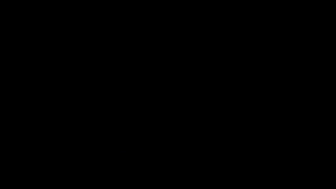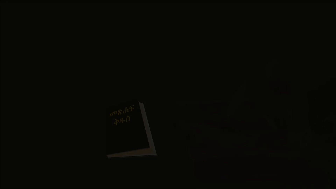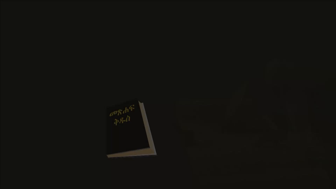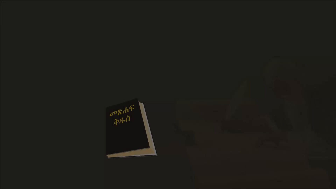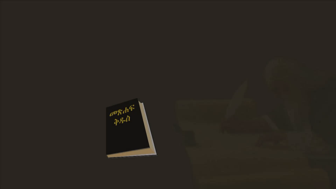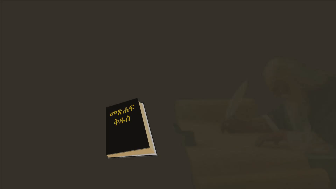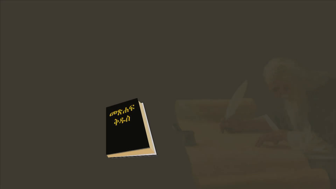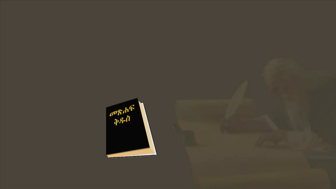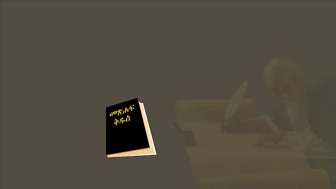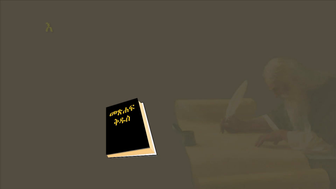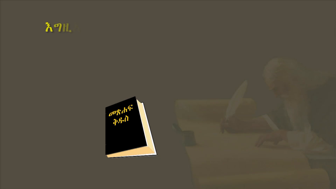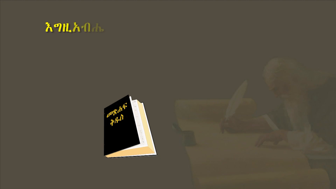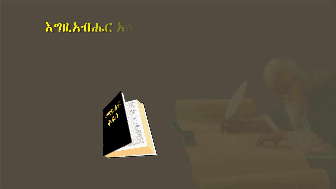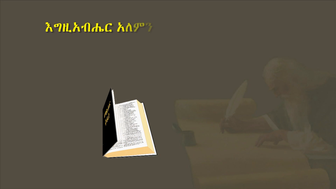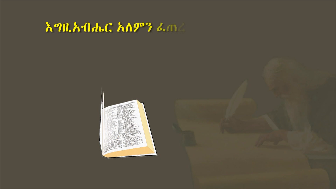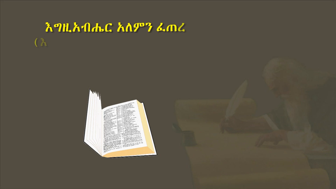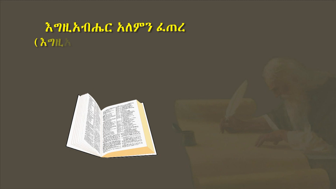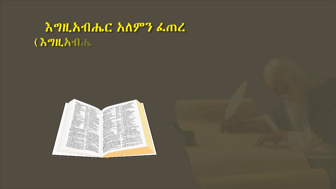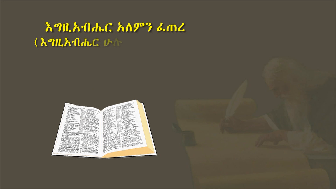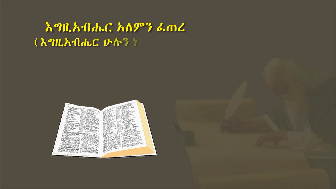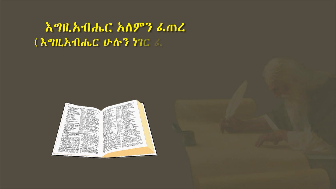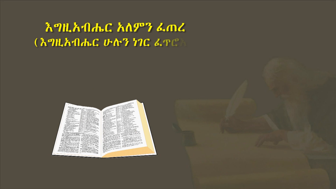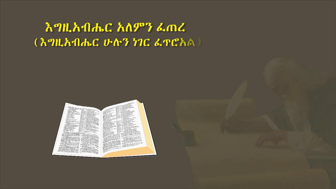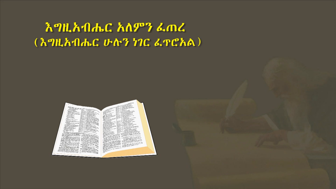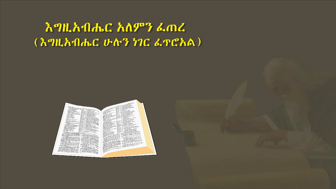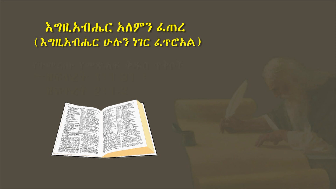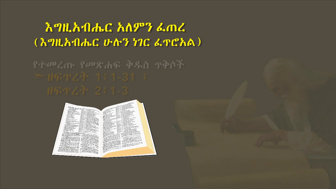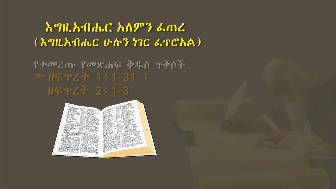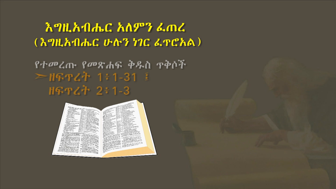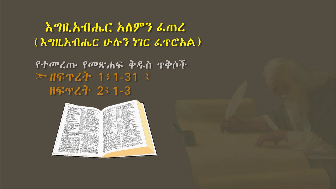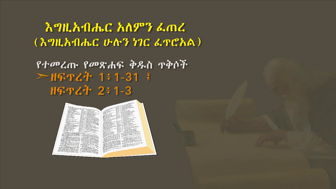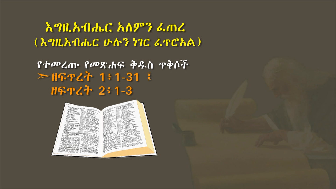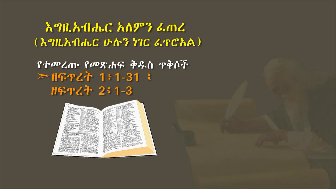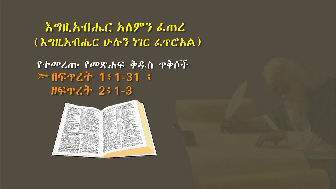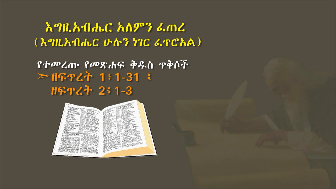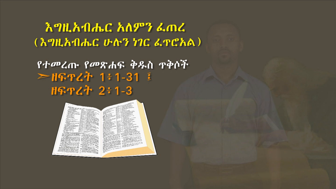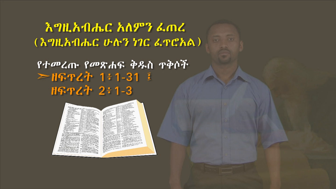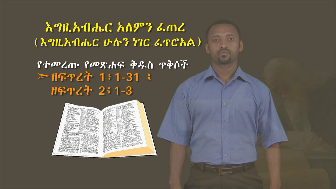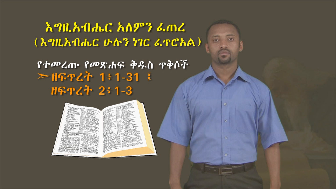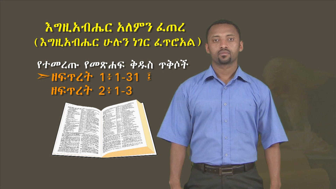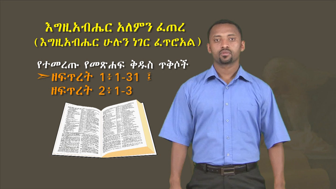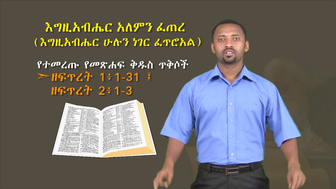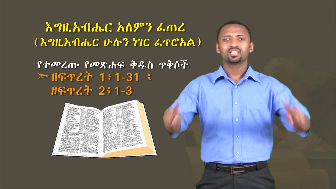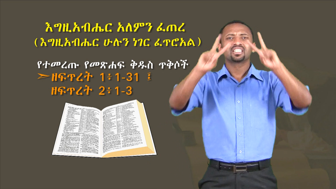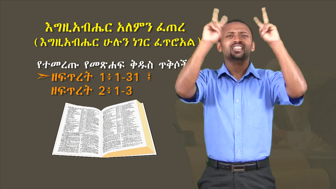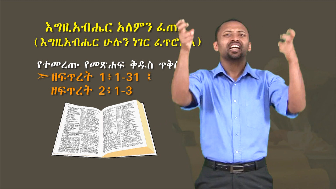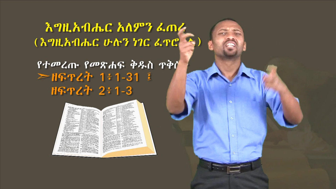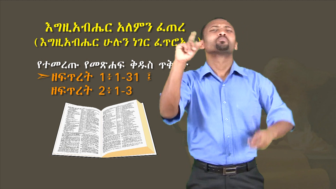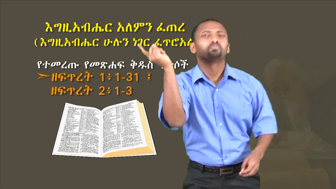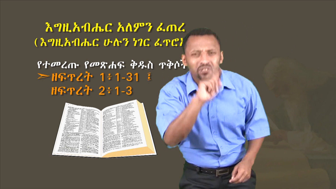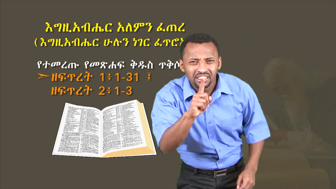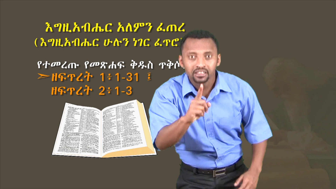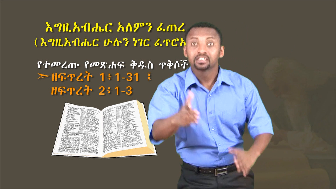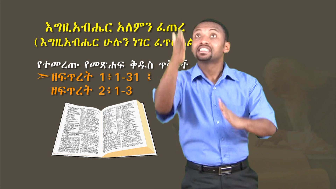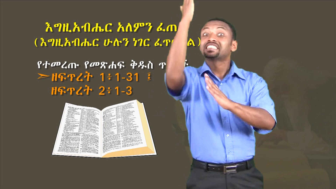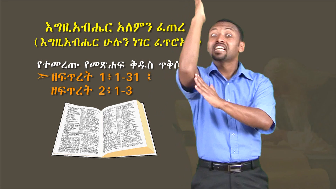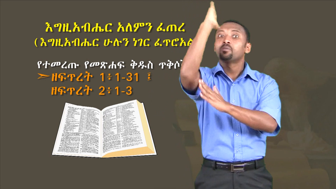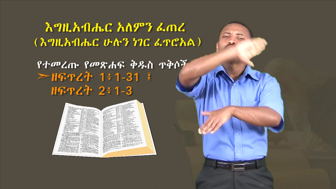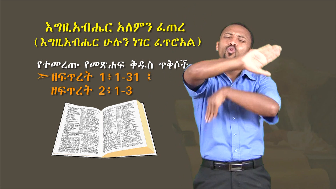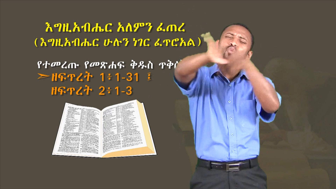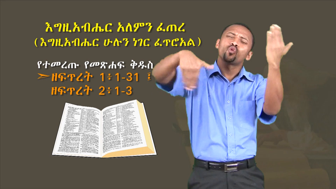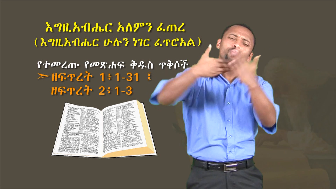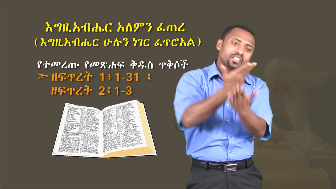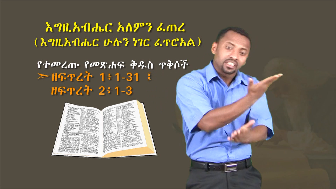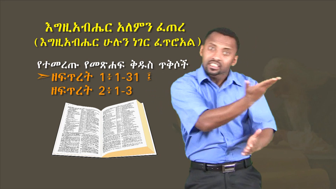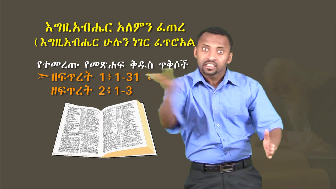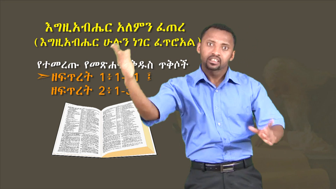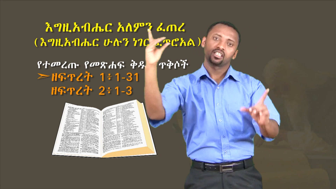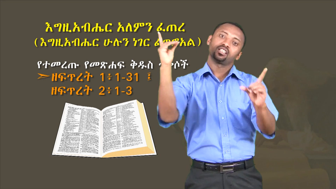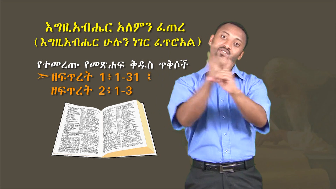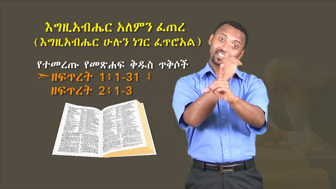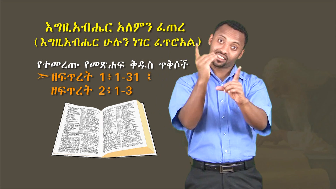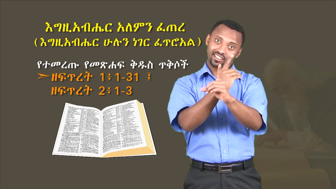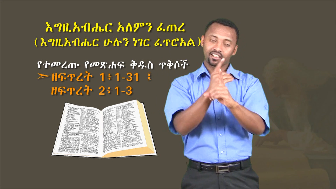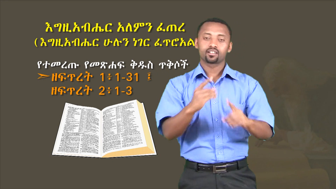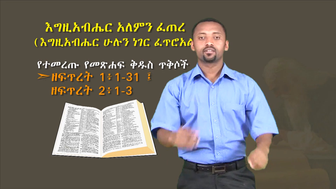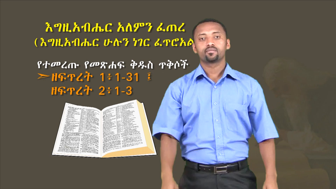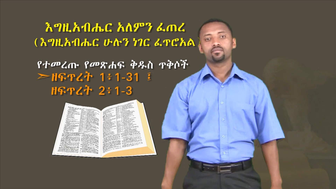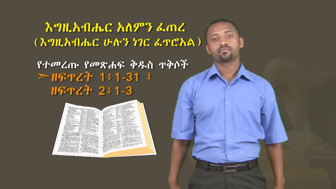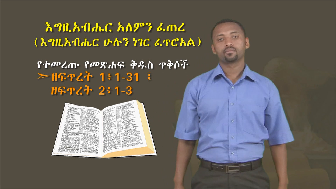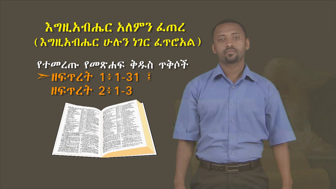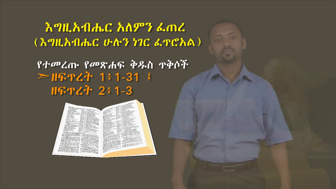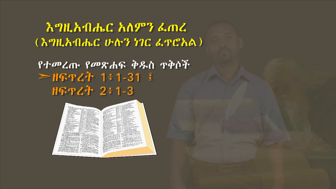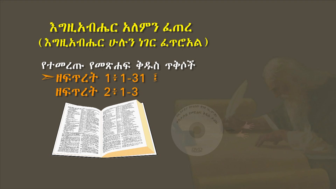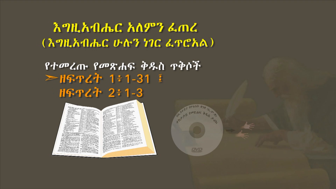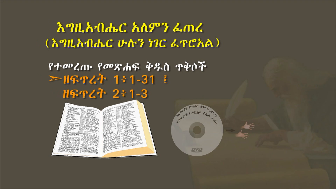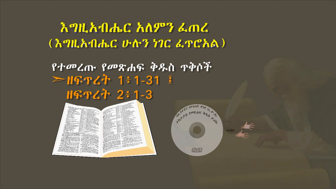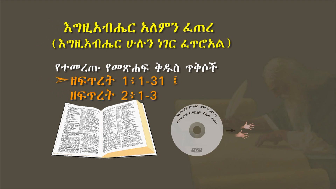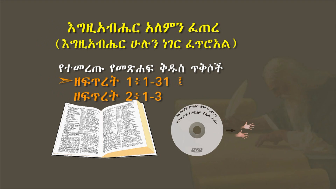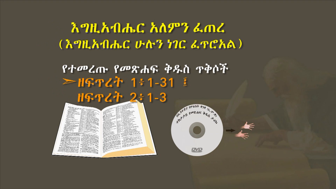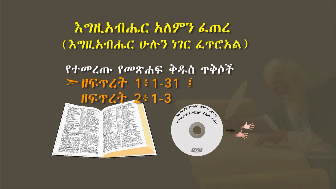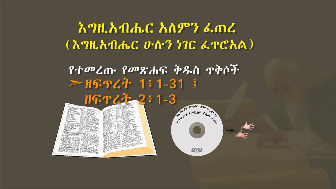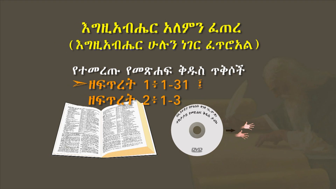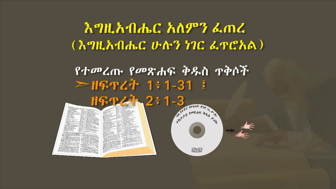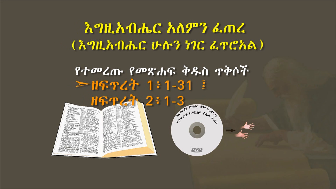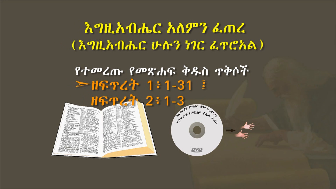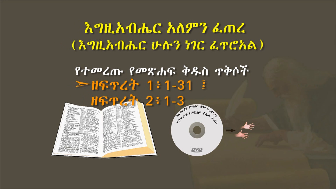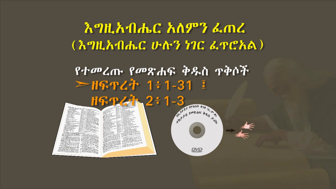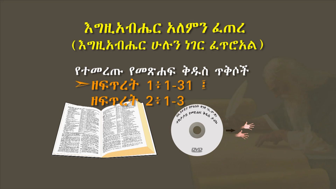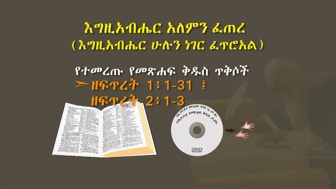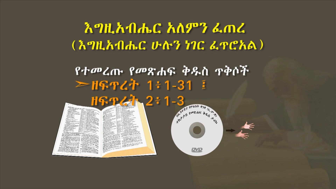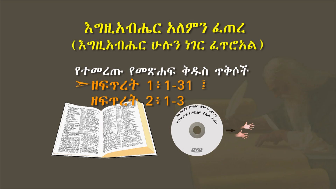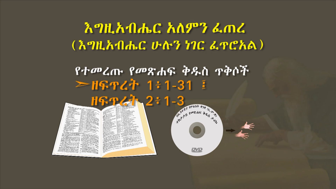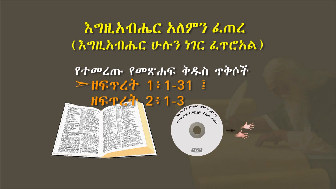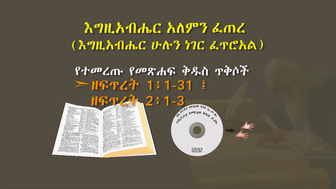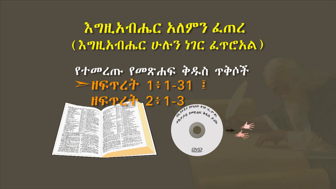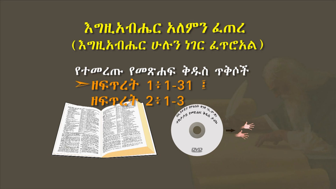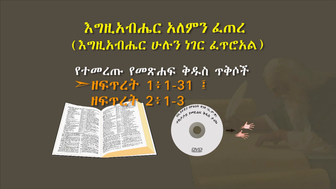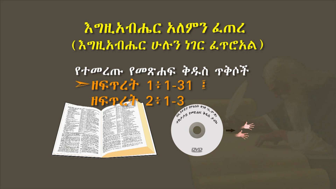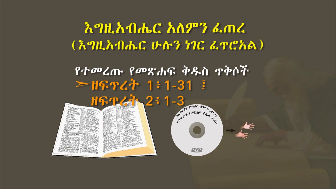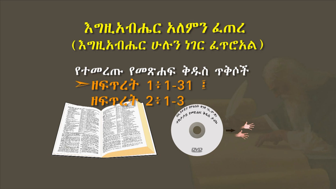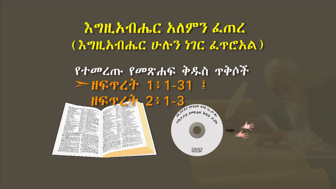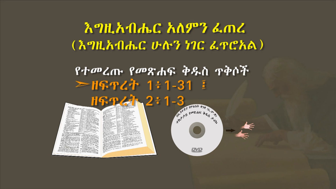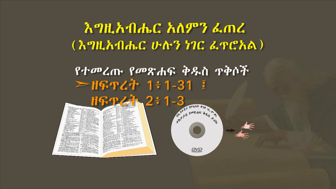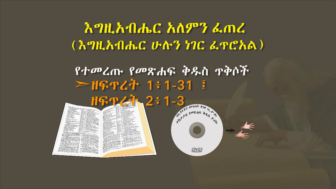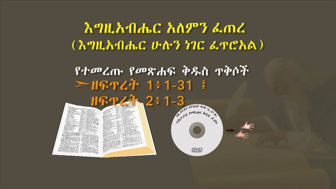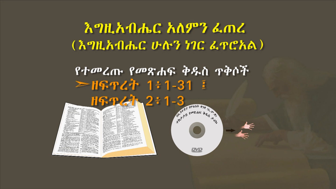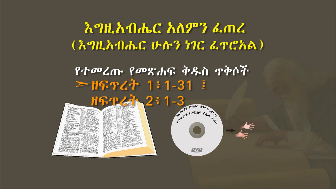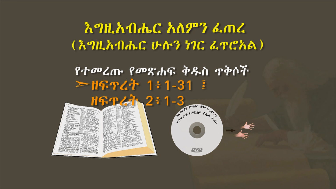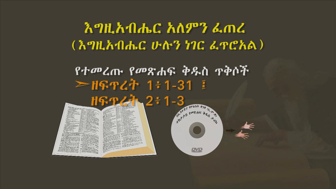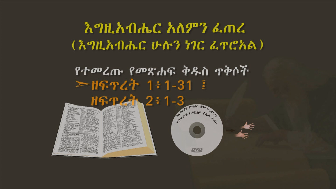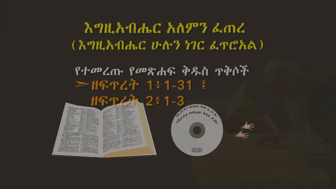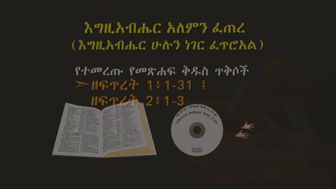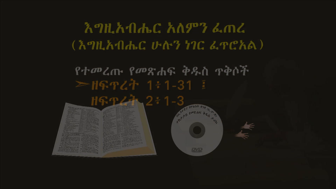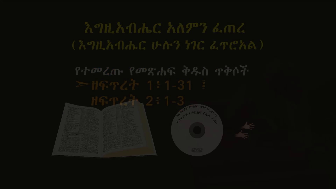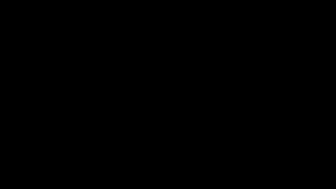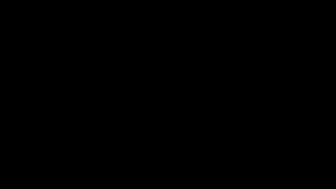God's creation (God made everything)